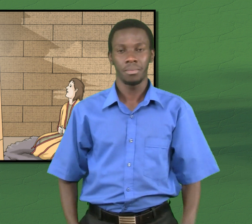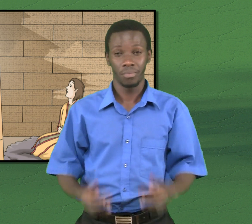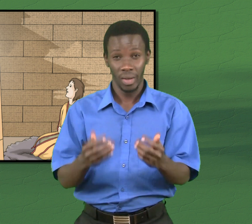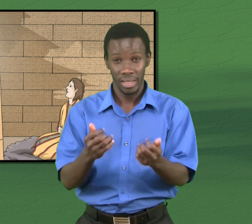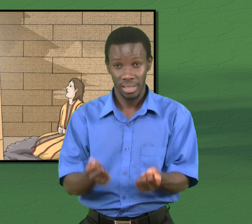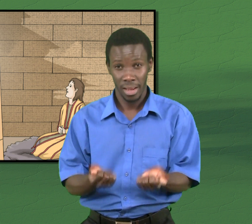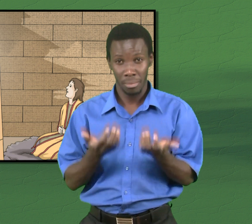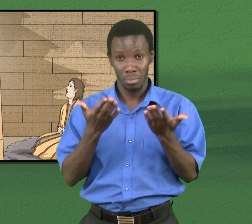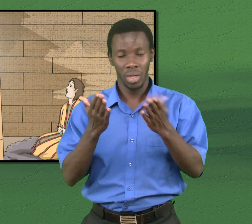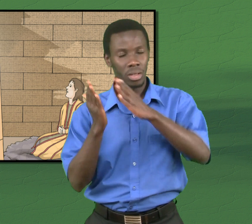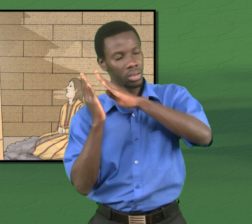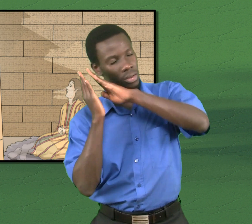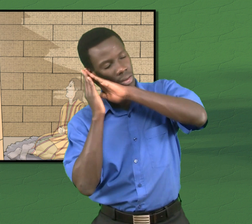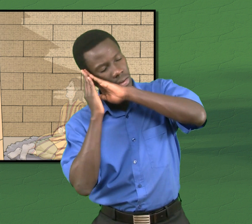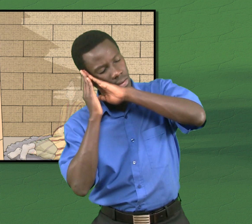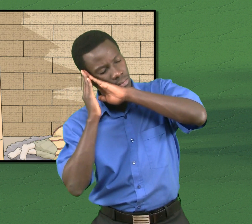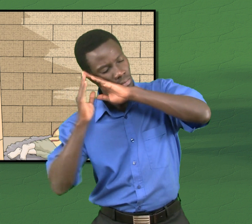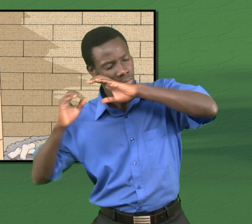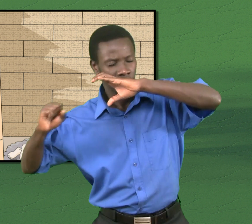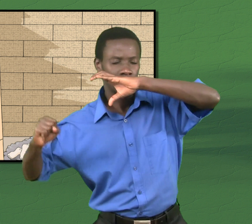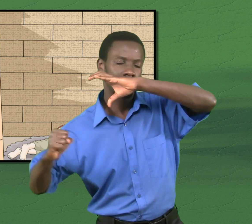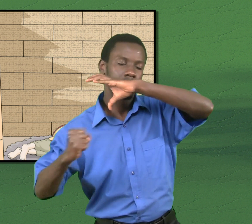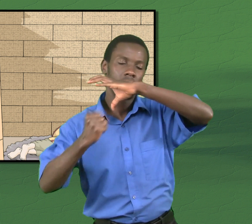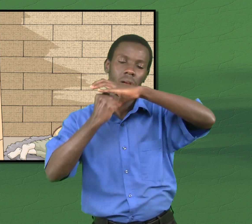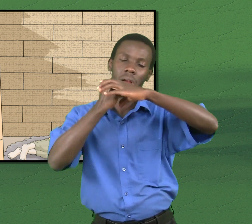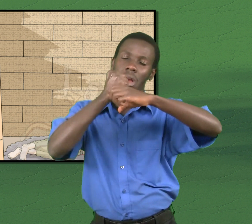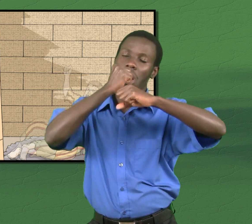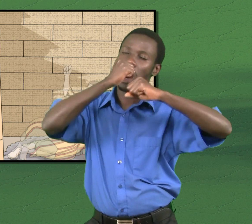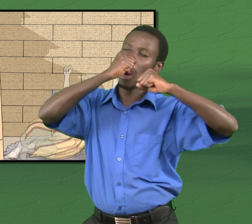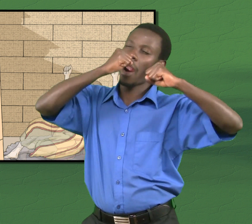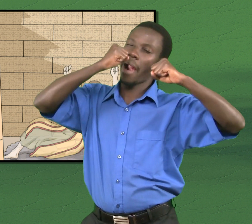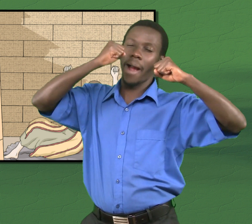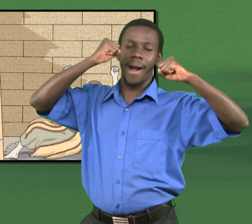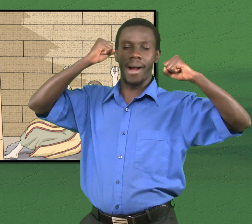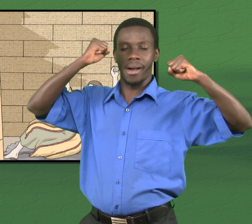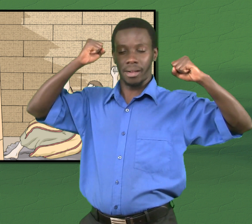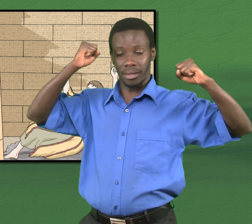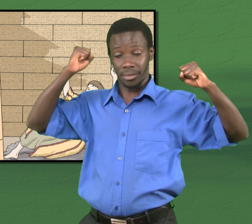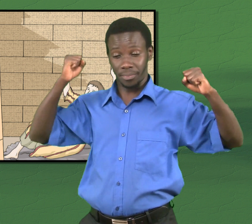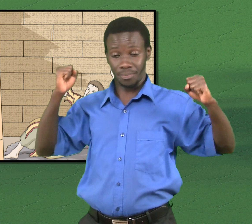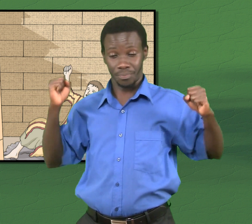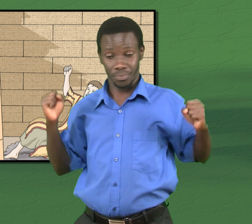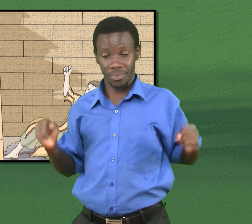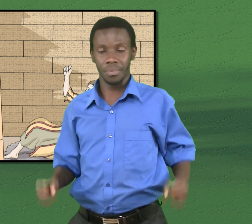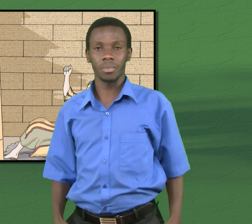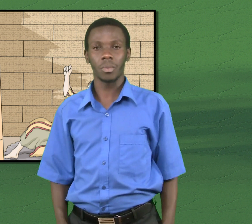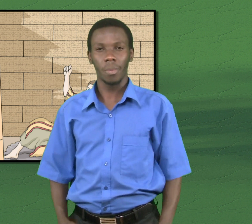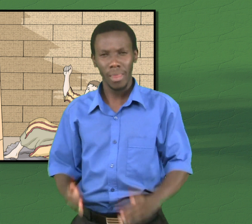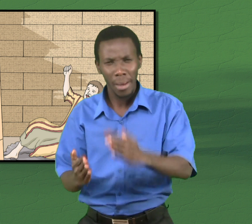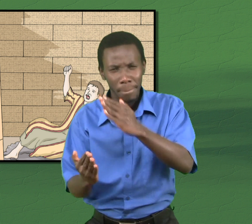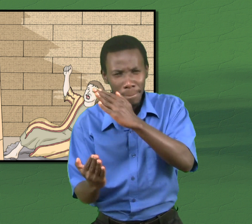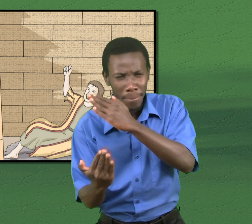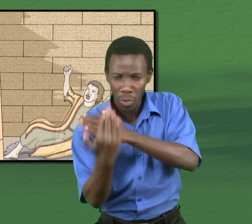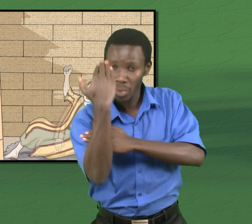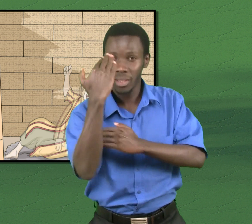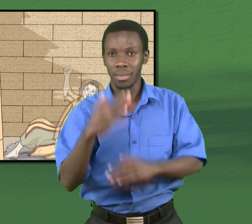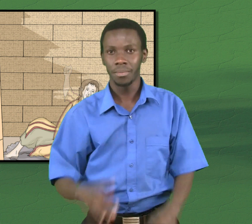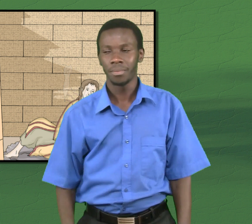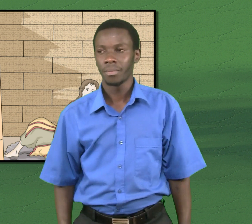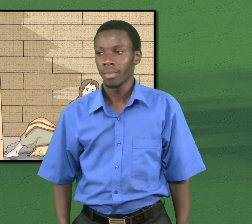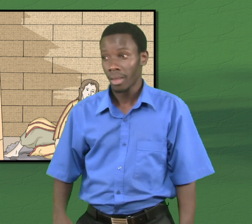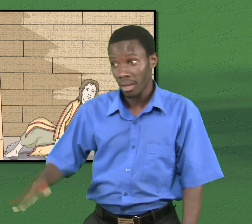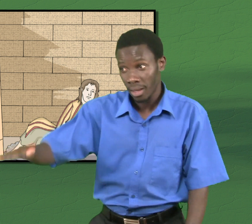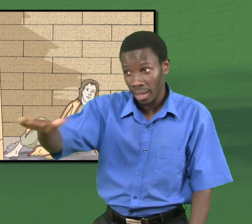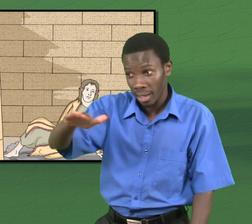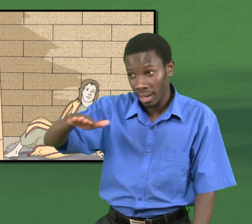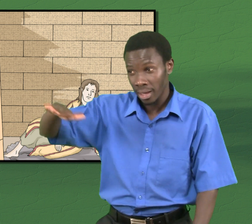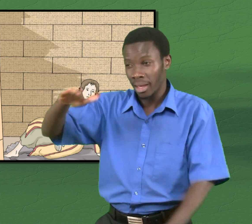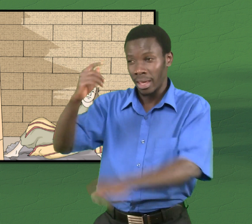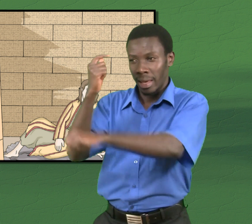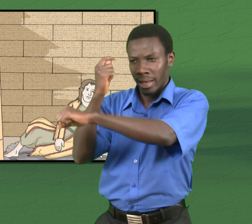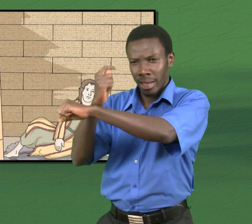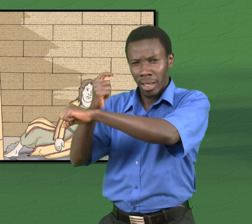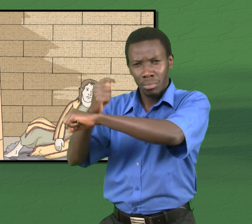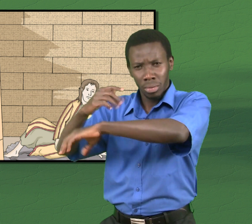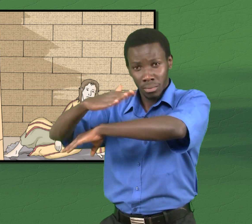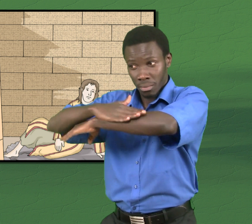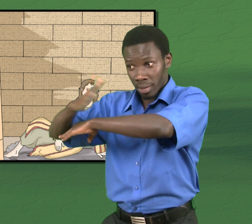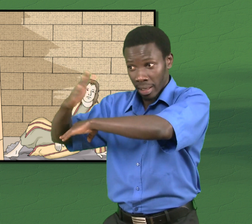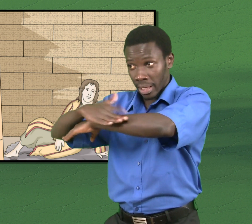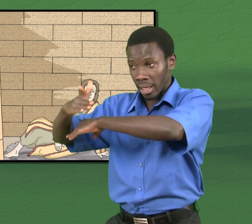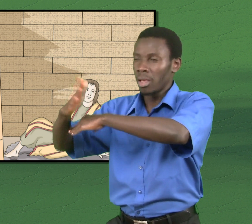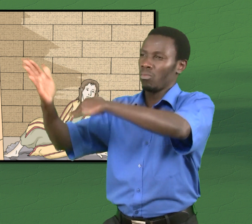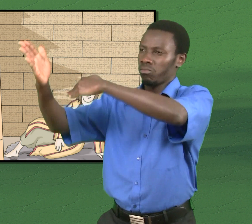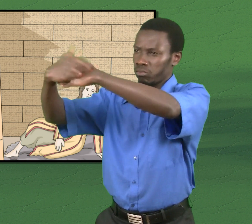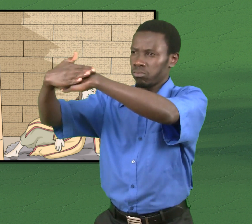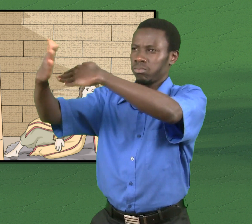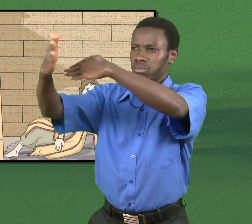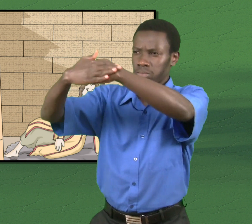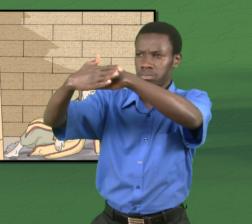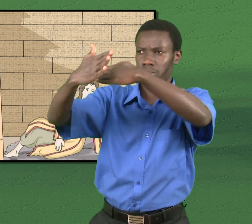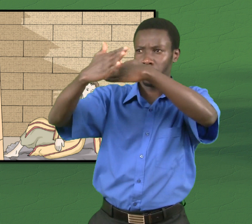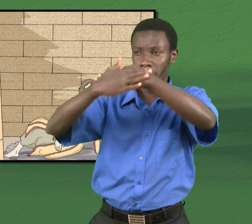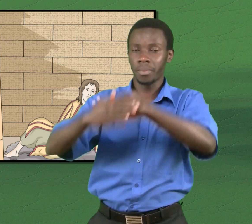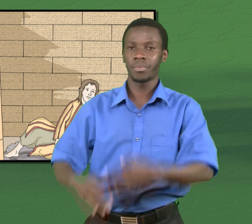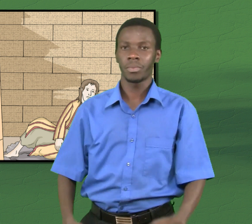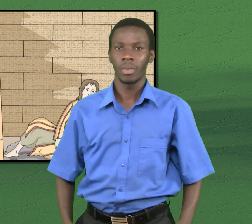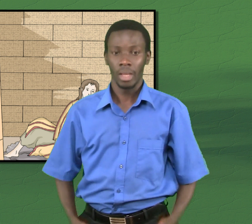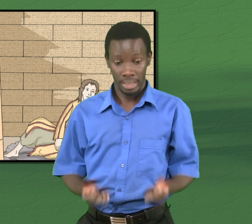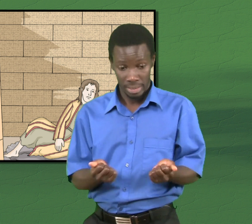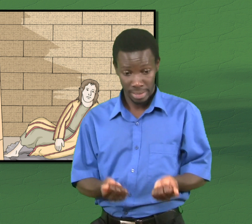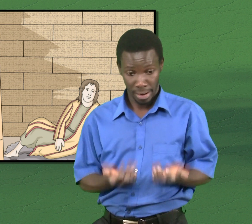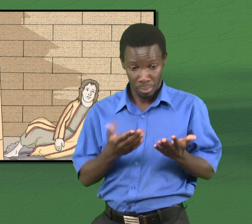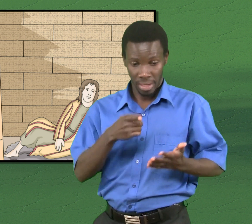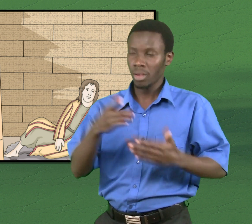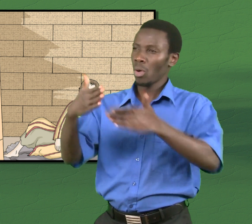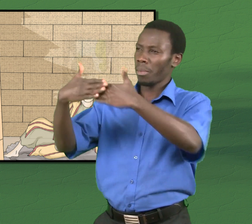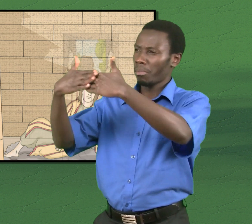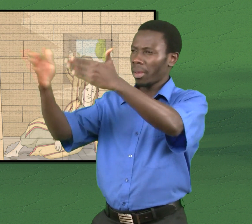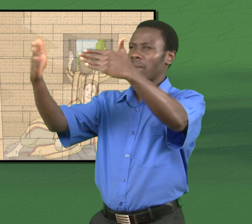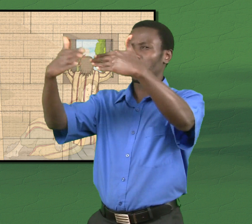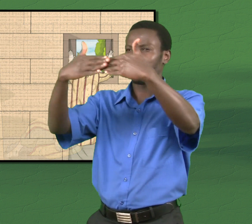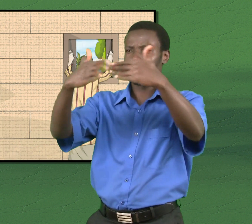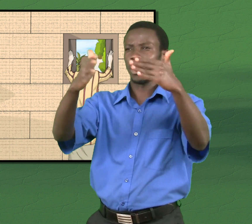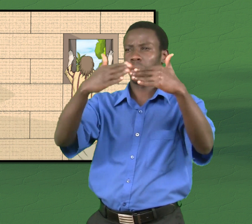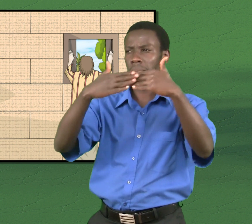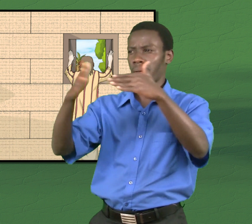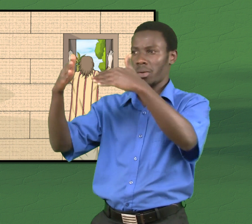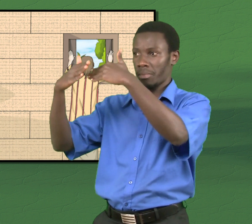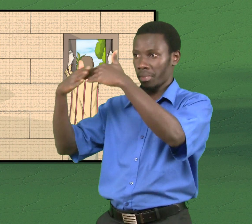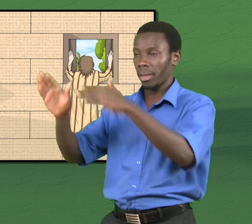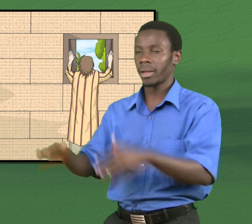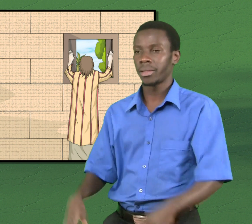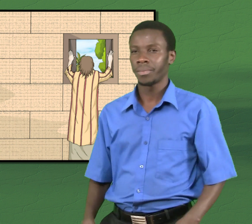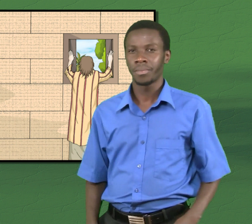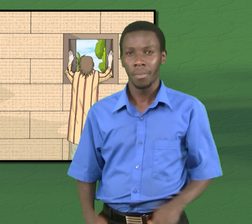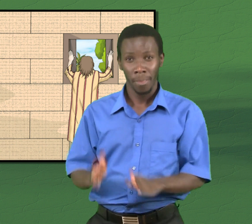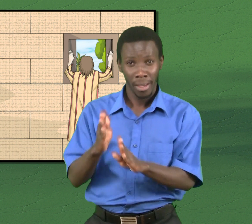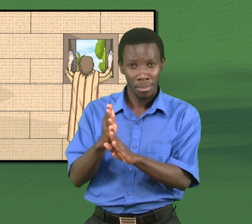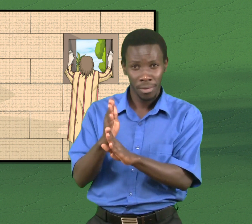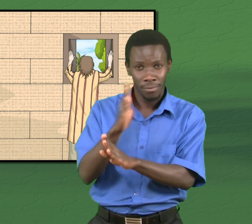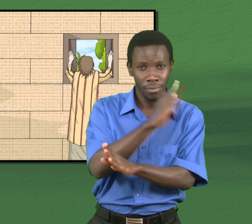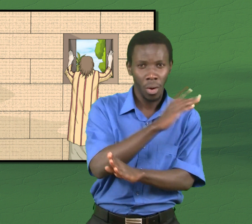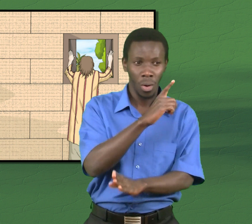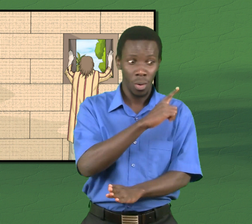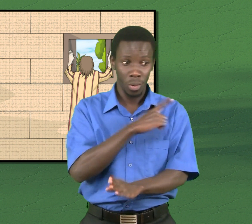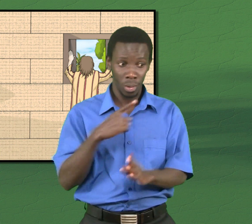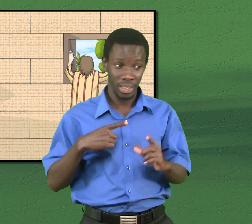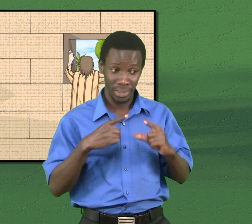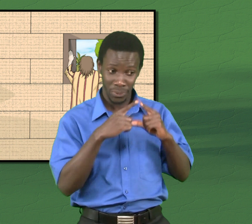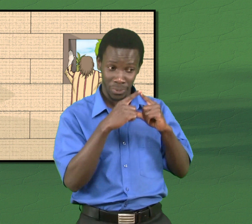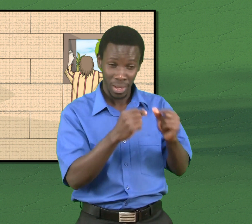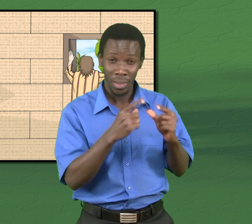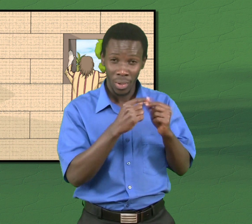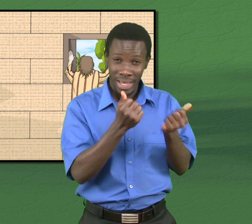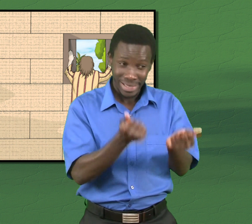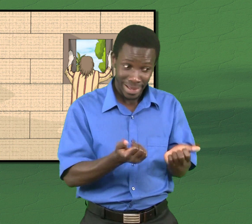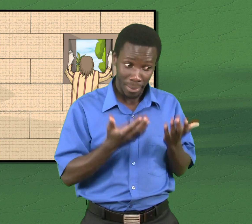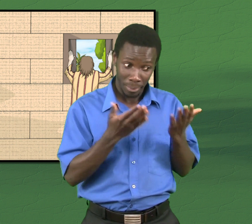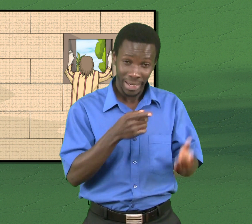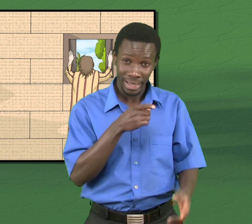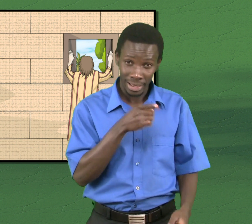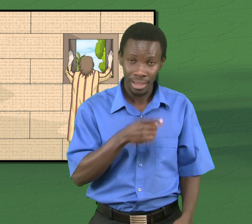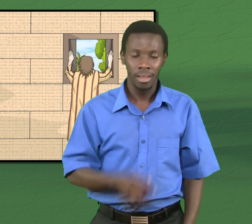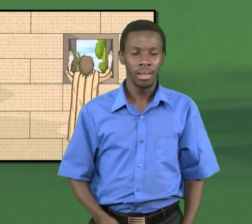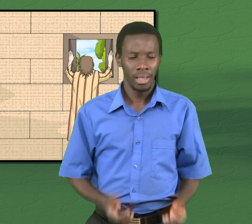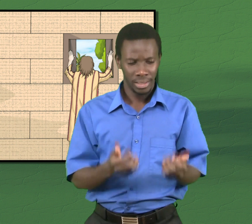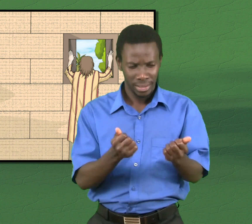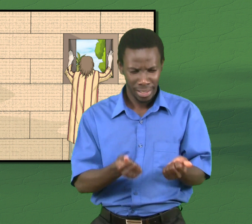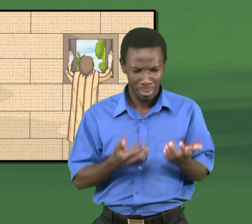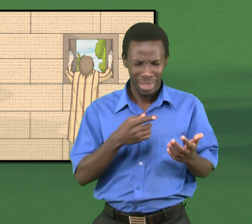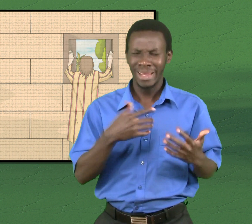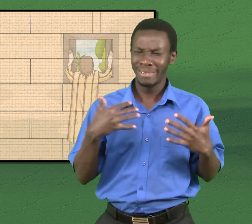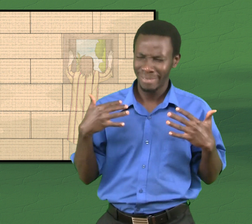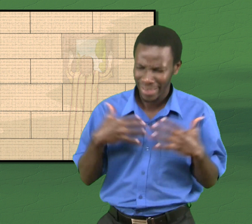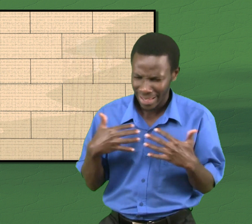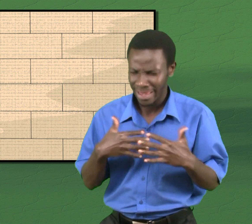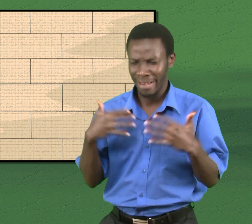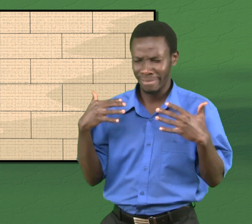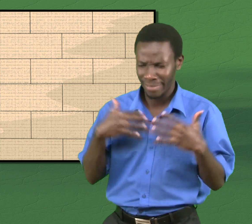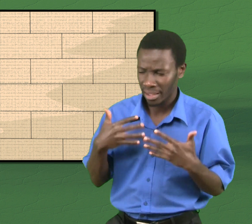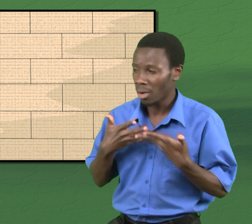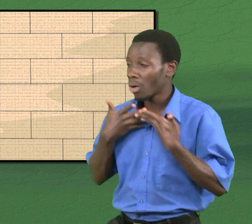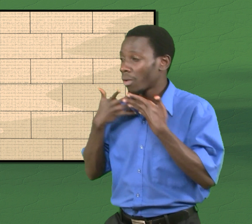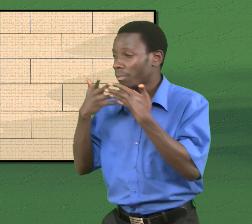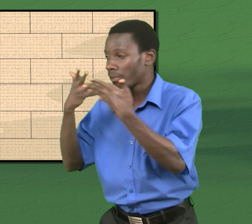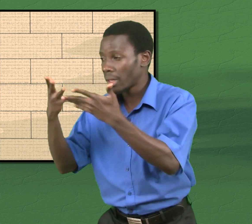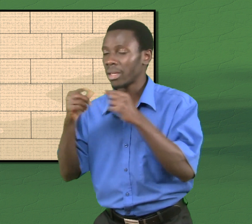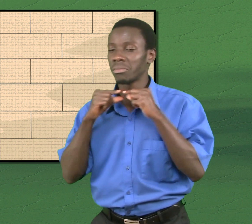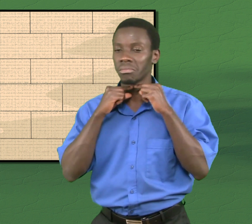Therefore I have sworn to the house of Eli, ‘The iniquity of Eli’s house shall never be atoned for by sacrifice or offering.’” Samuel lay down until the morning; then he opened the doors of the house of the LORD.